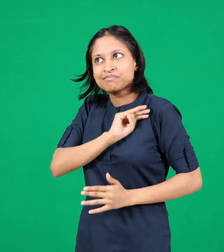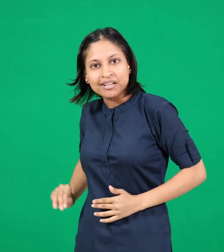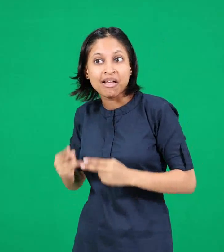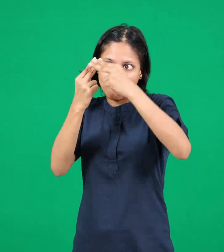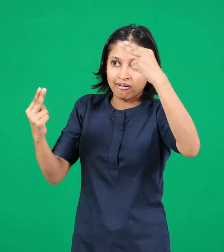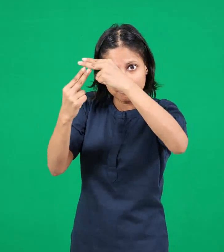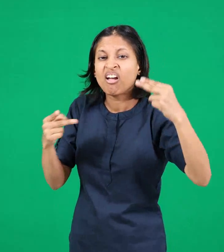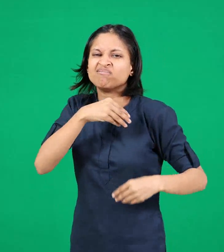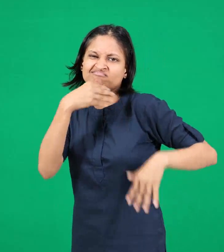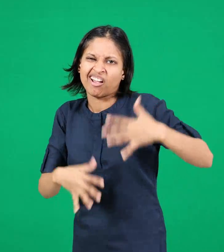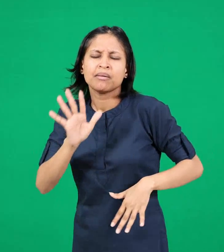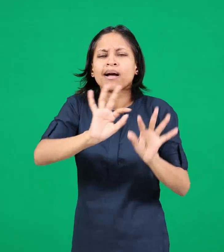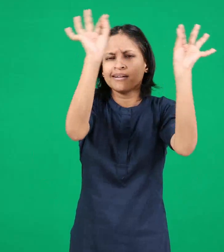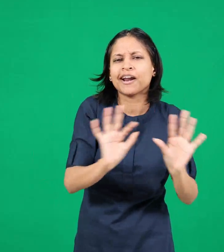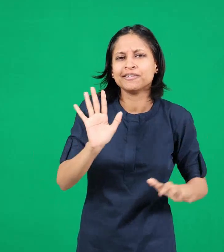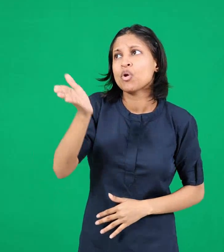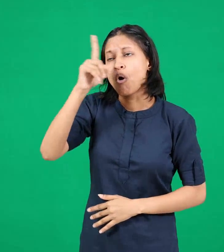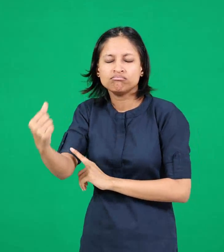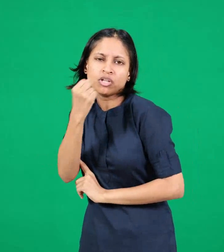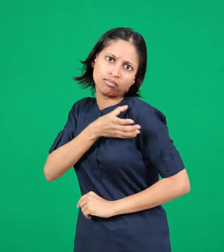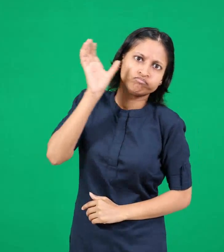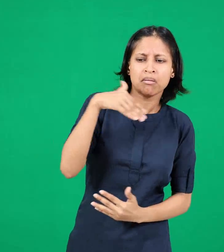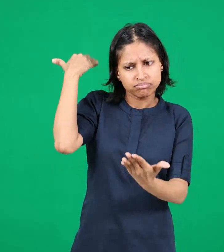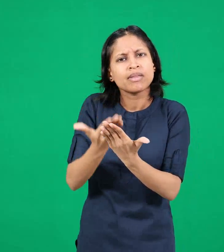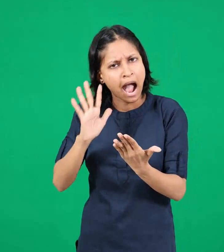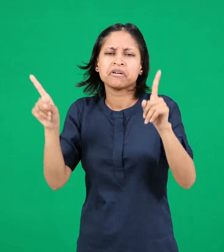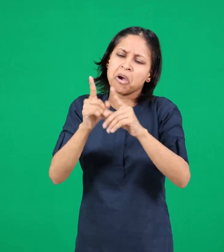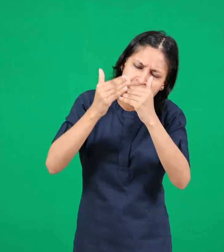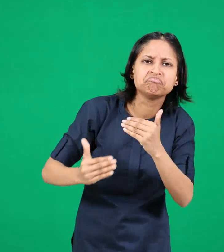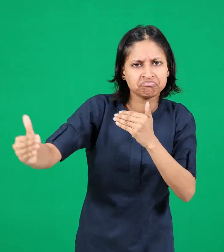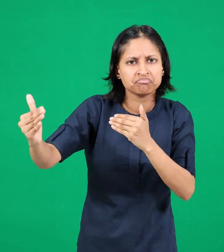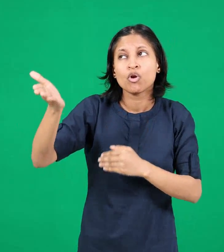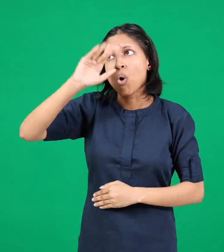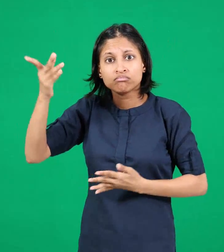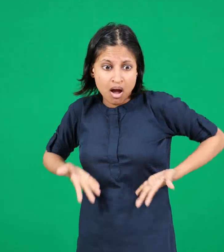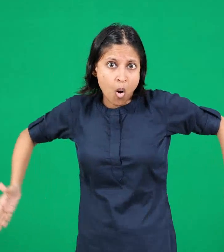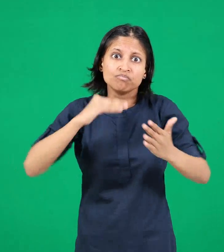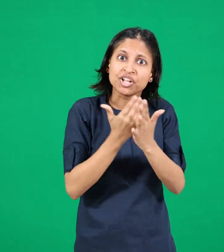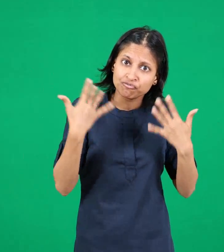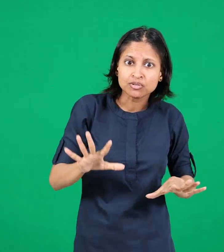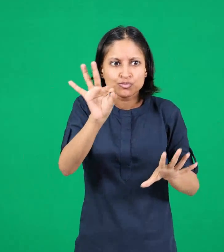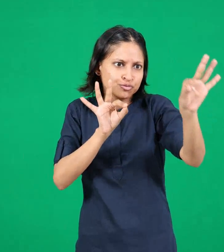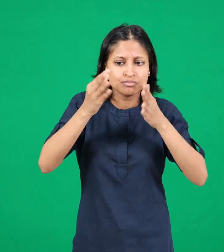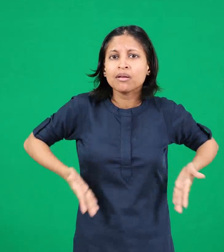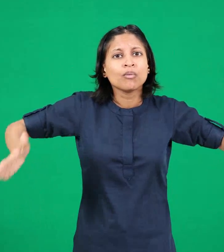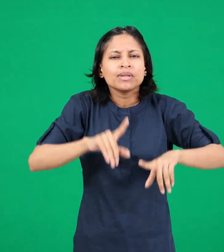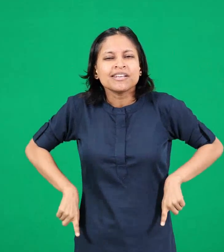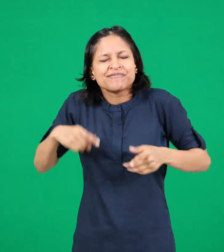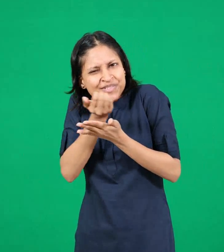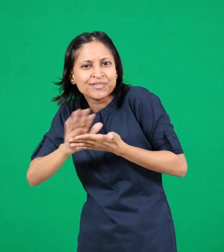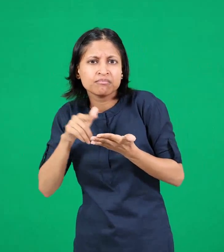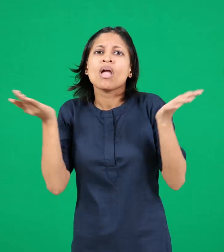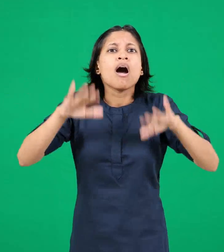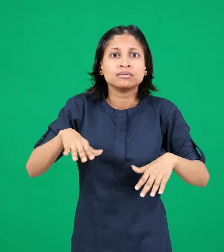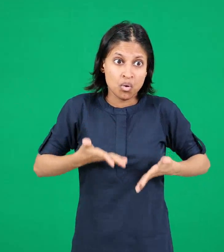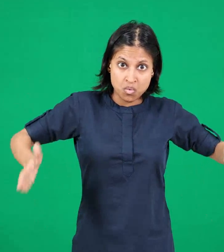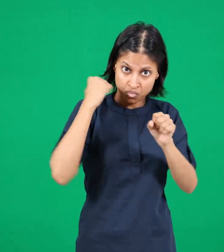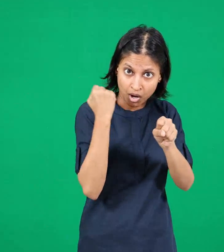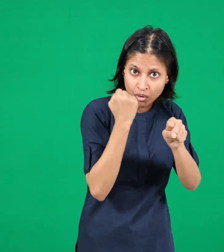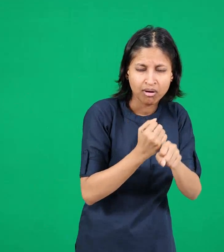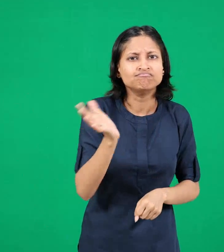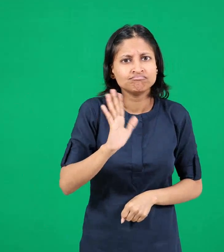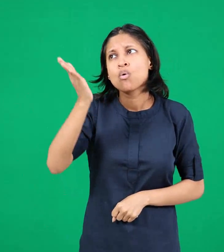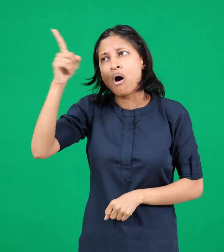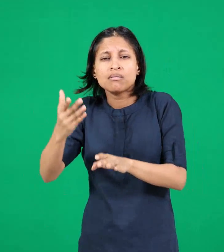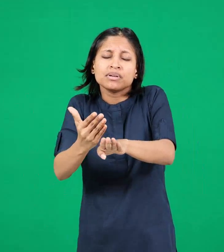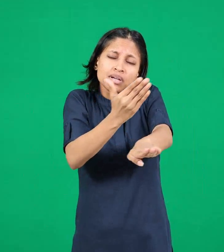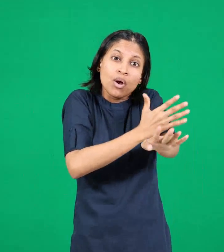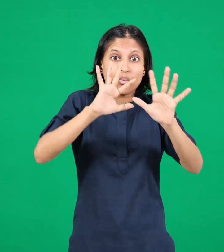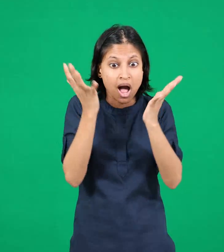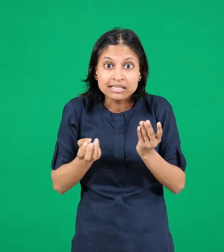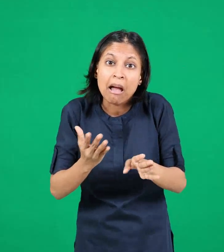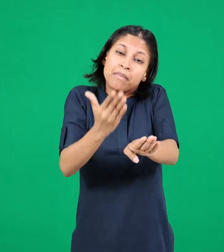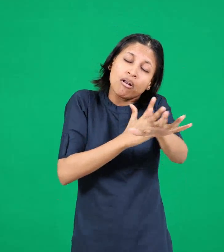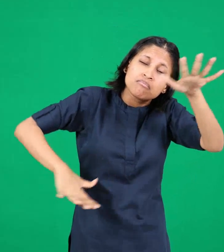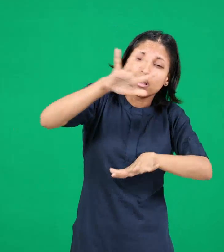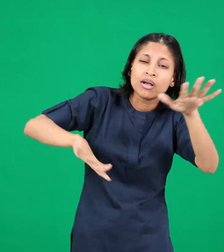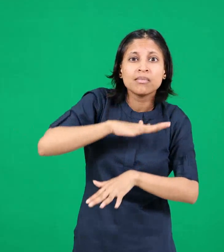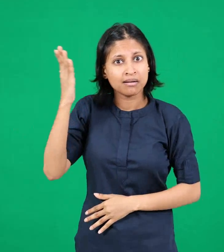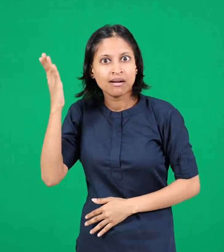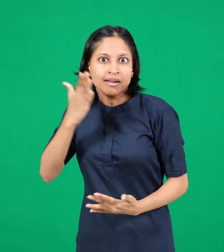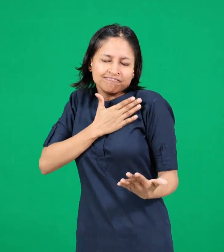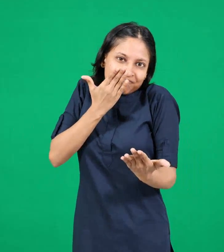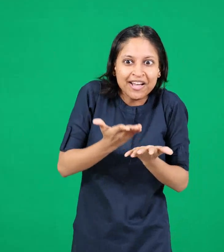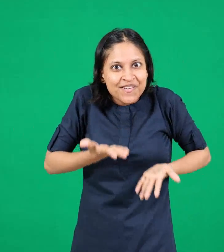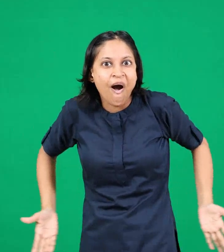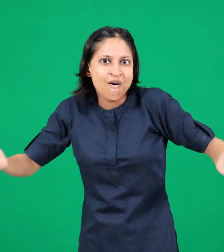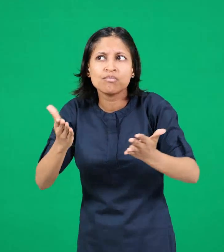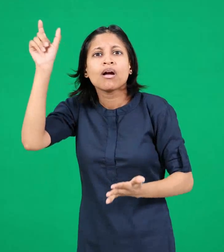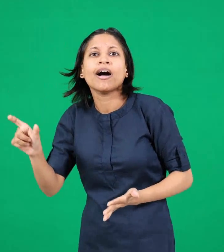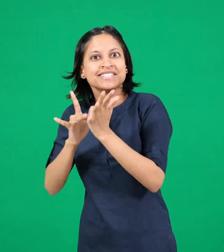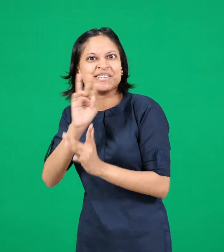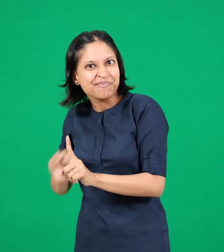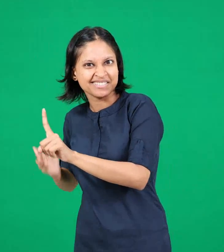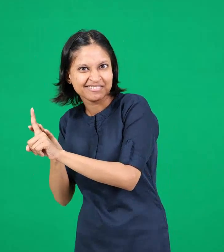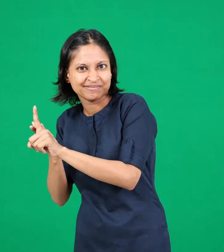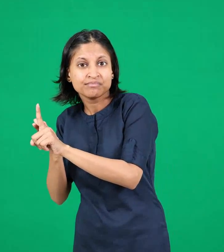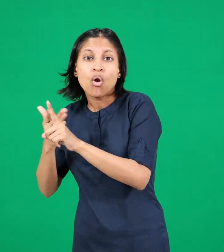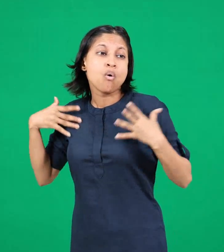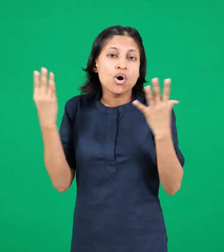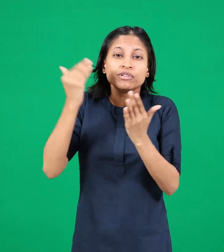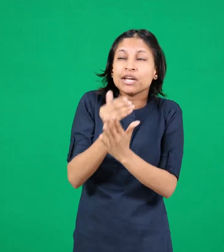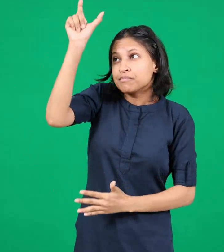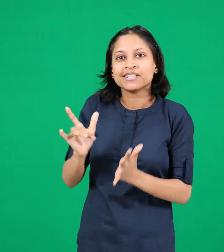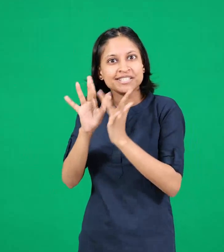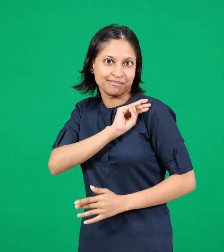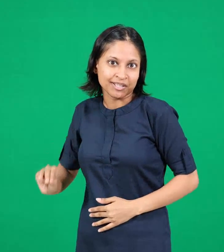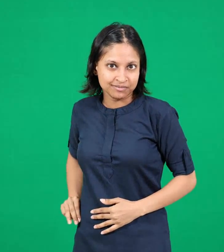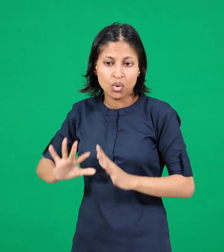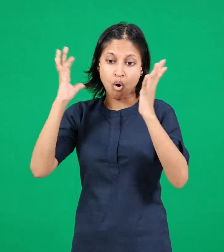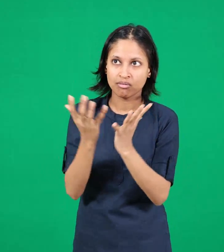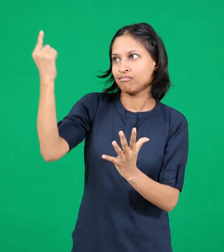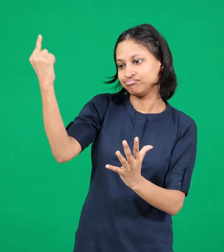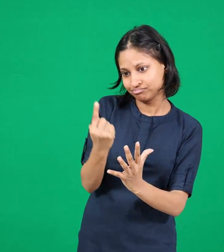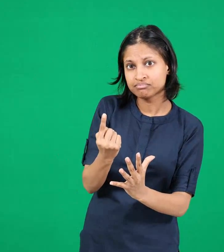He has saved us and called us to a holy calling, not because of our works, but by His own purpose and by the grace He granted us in Christ Jesus before time began.